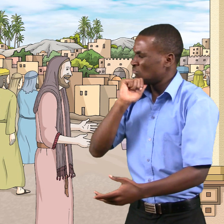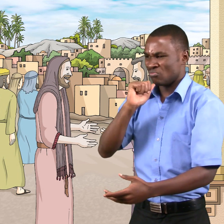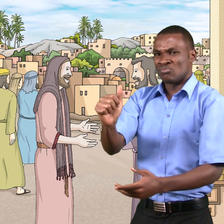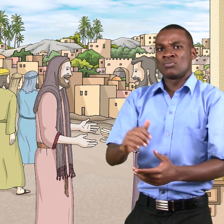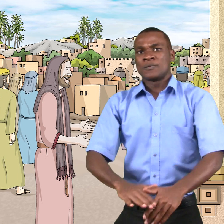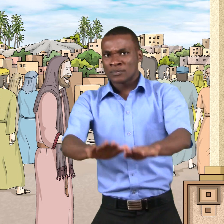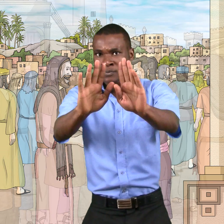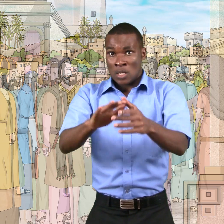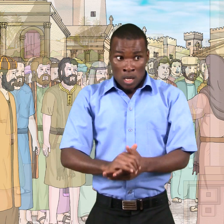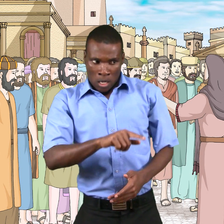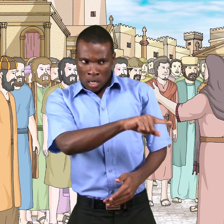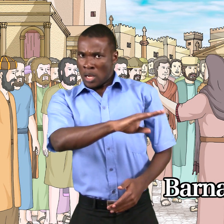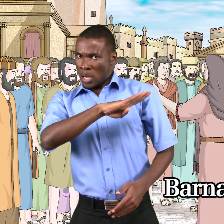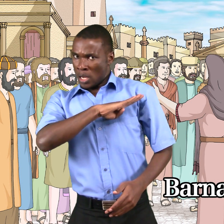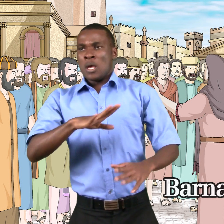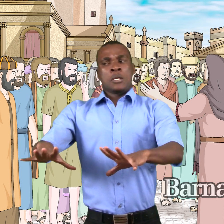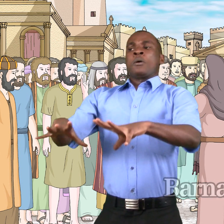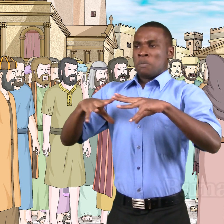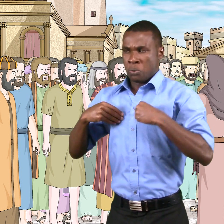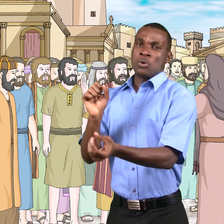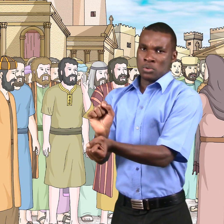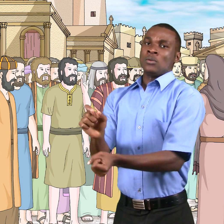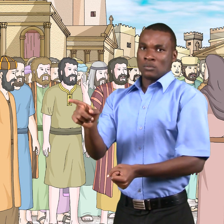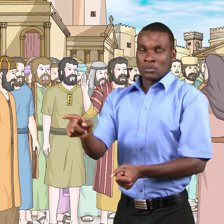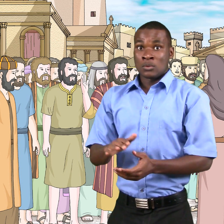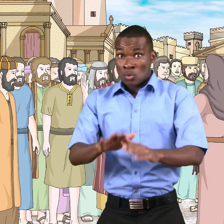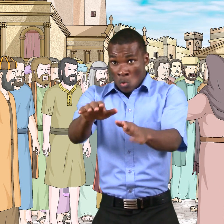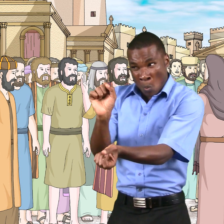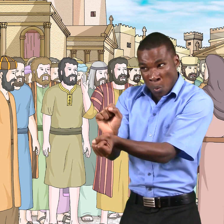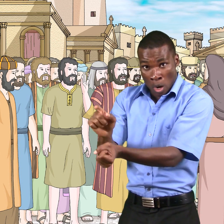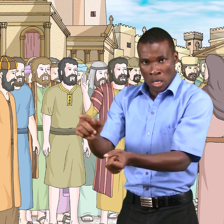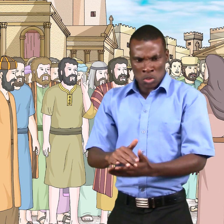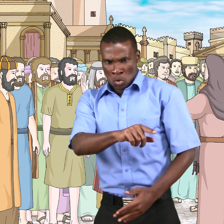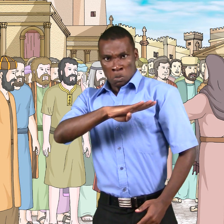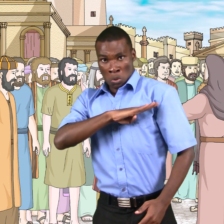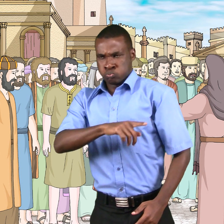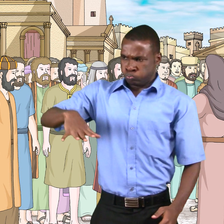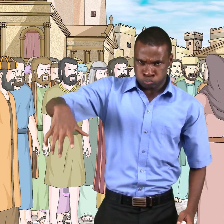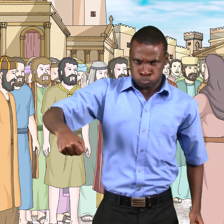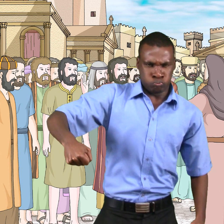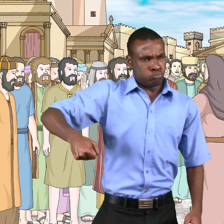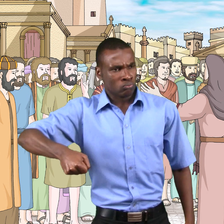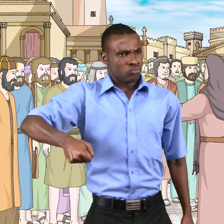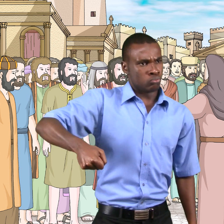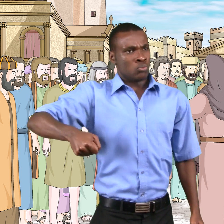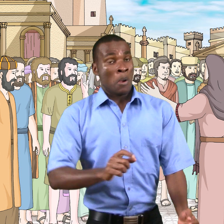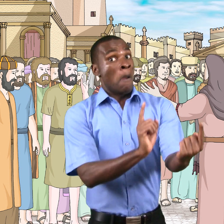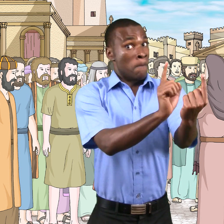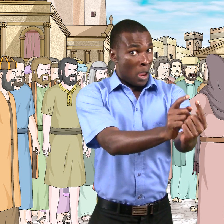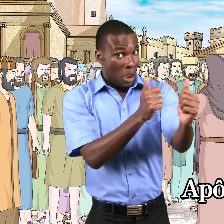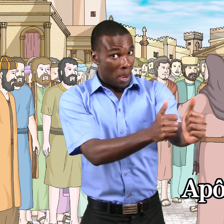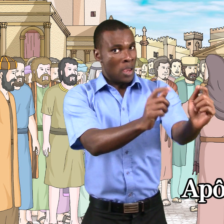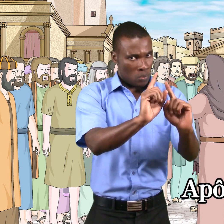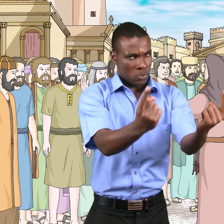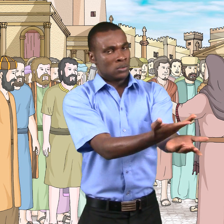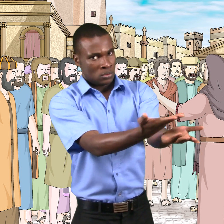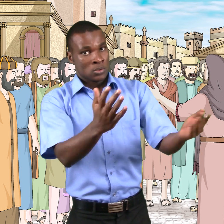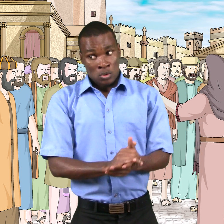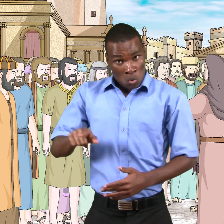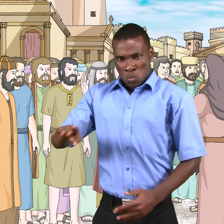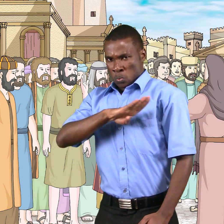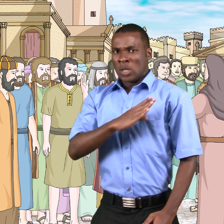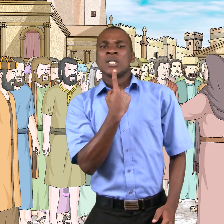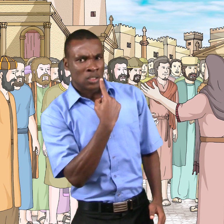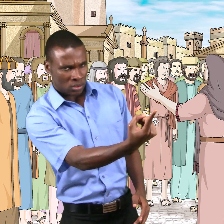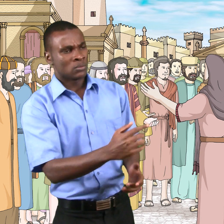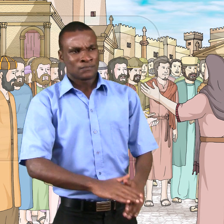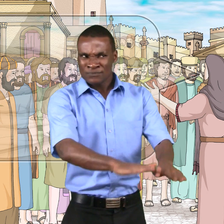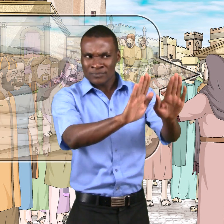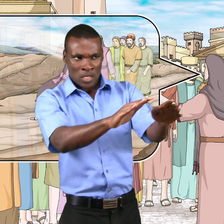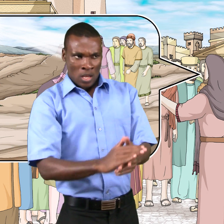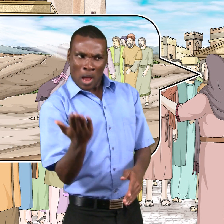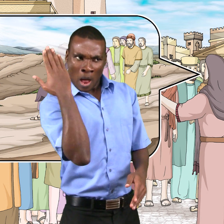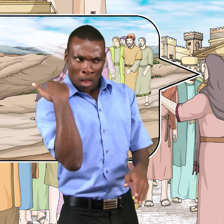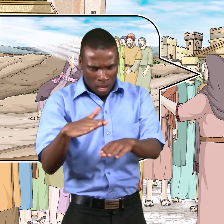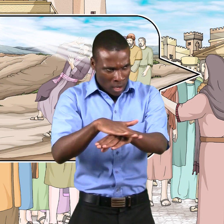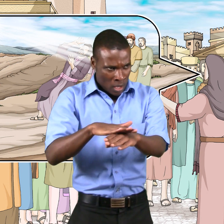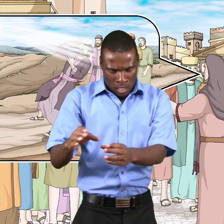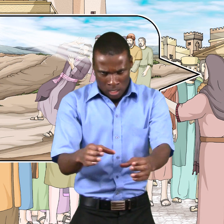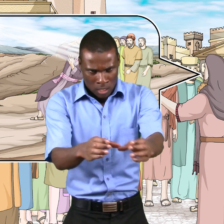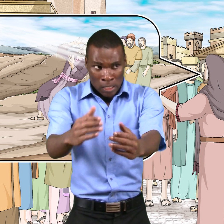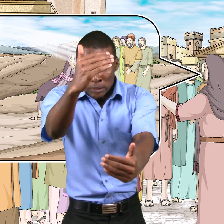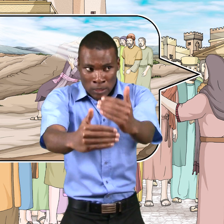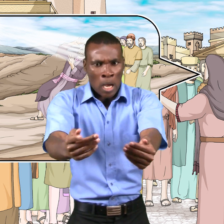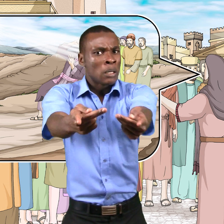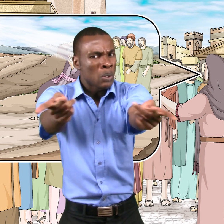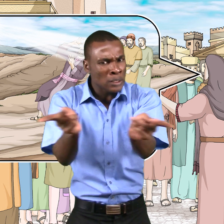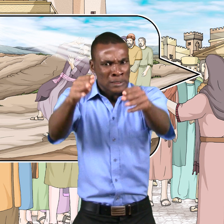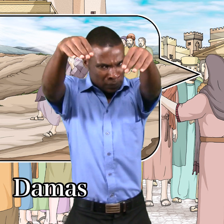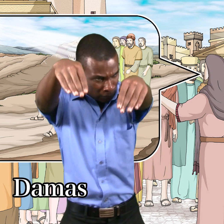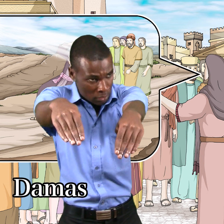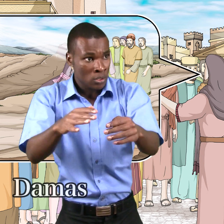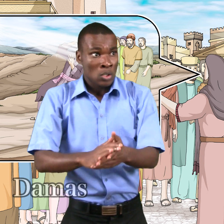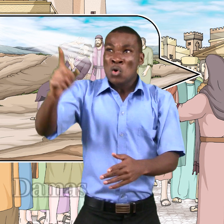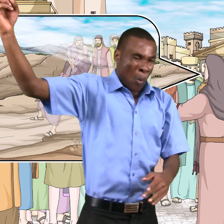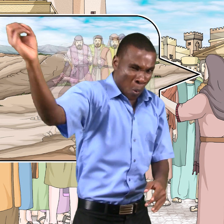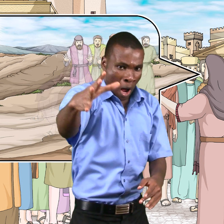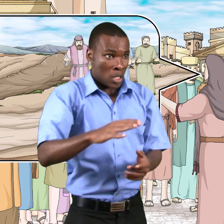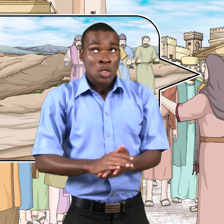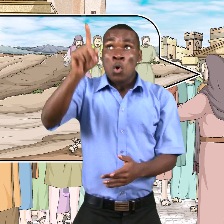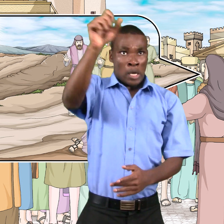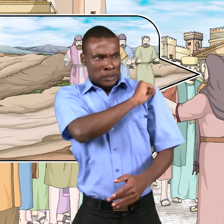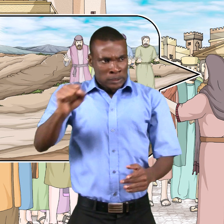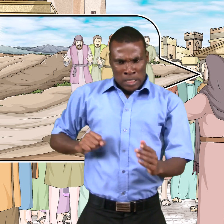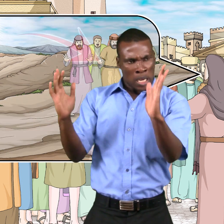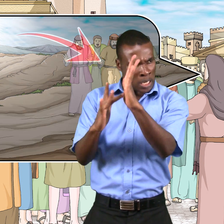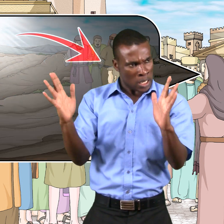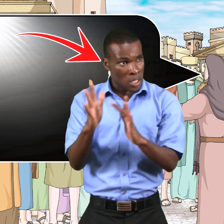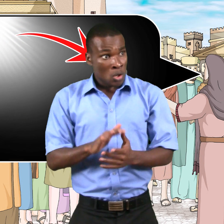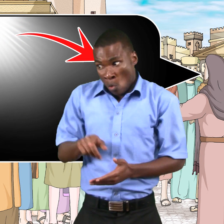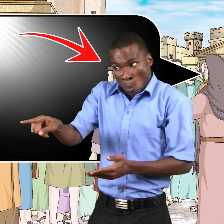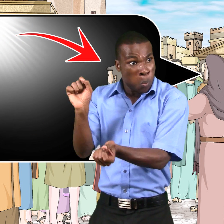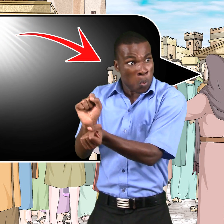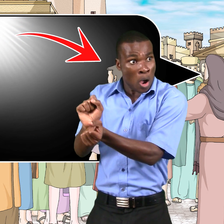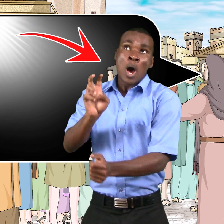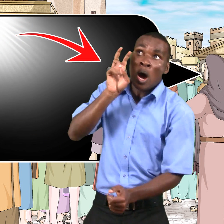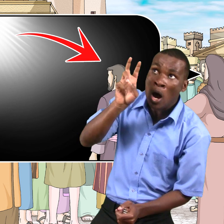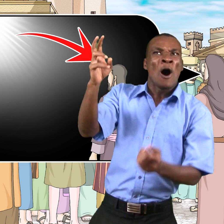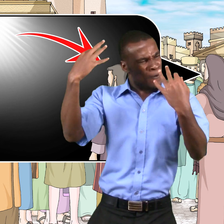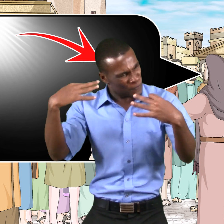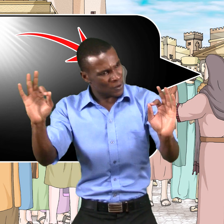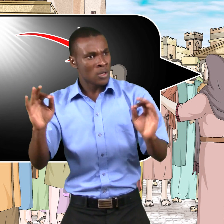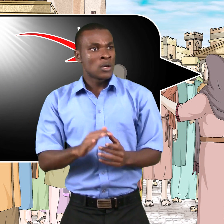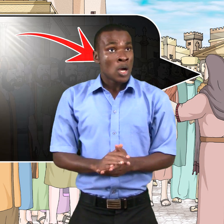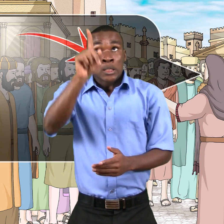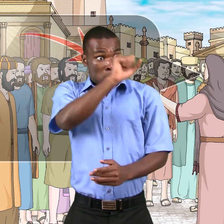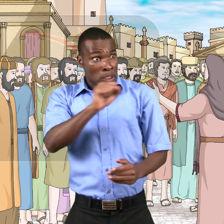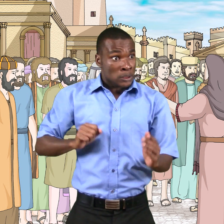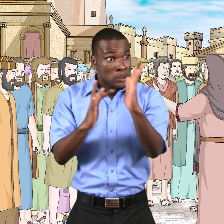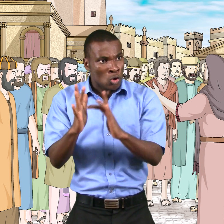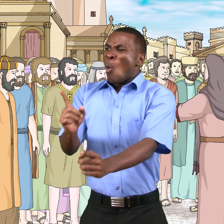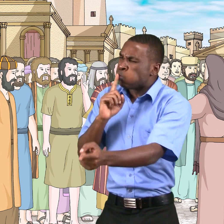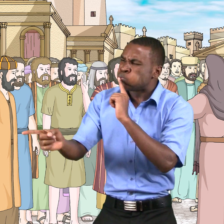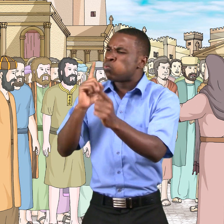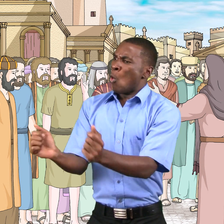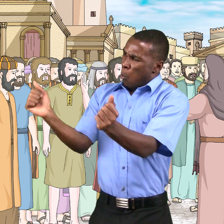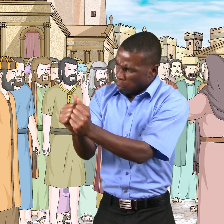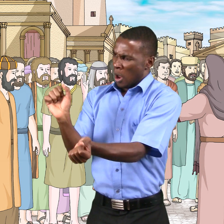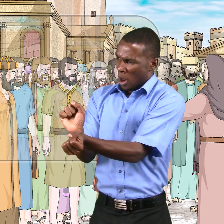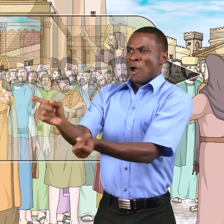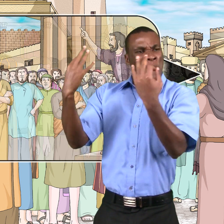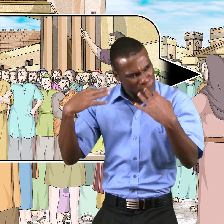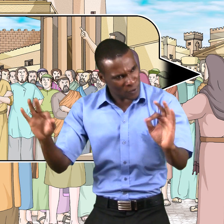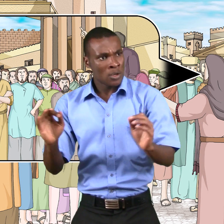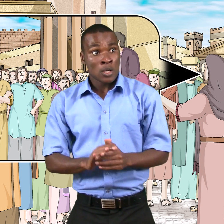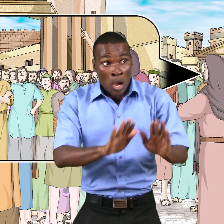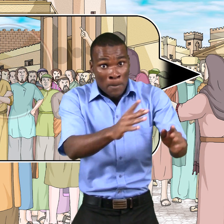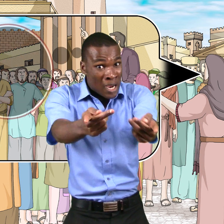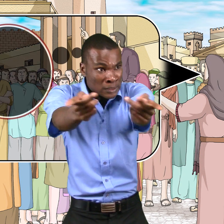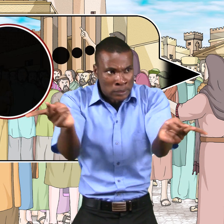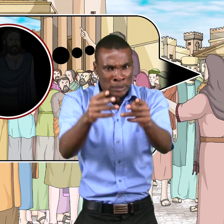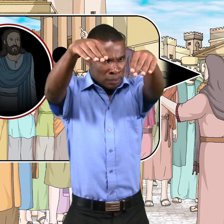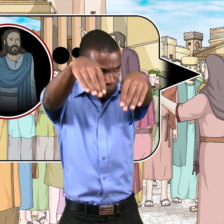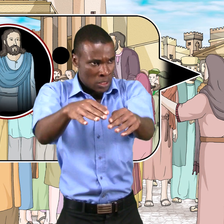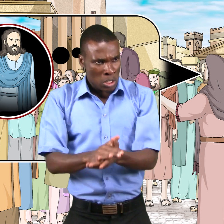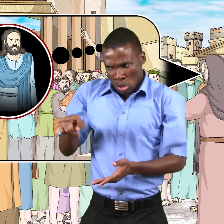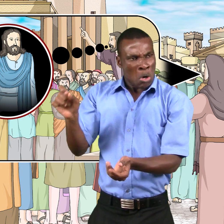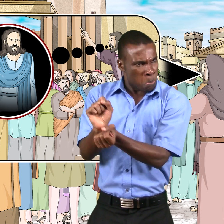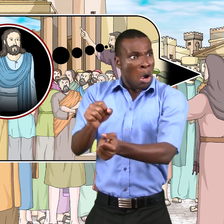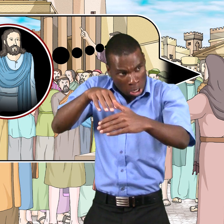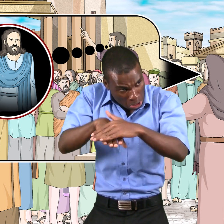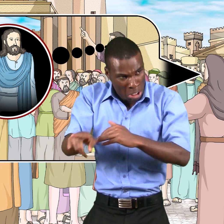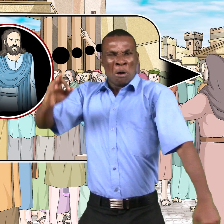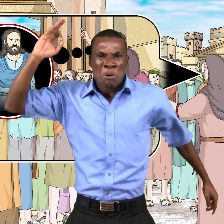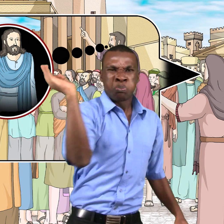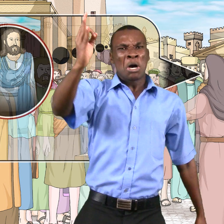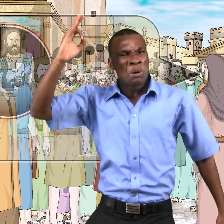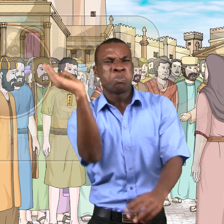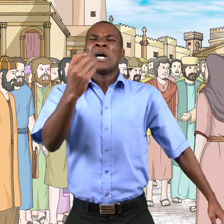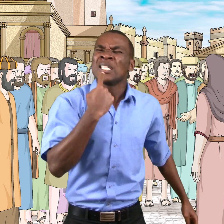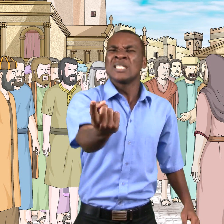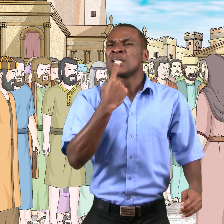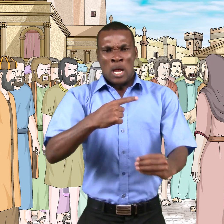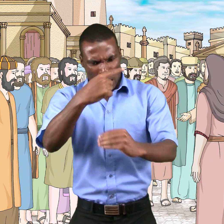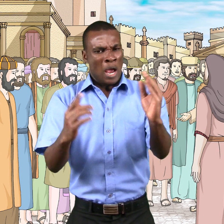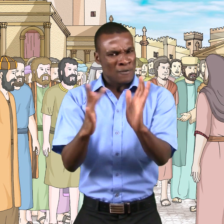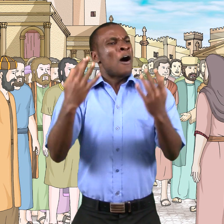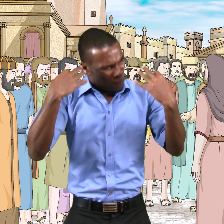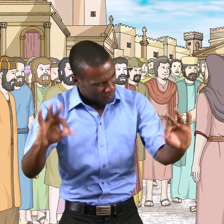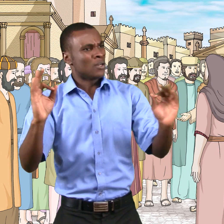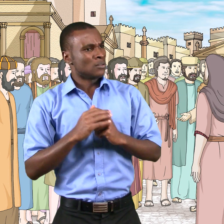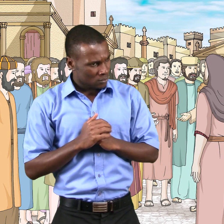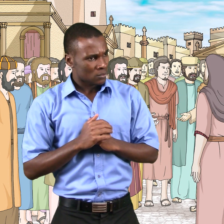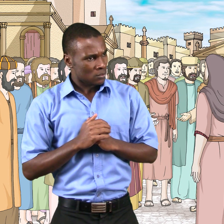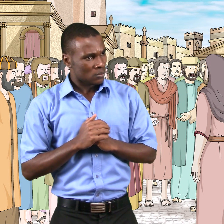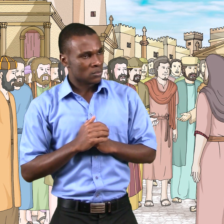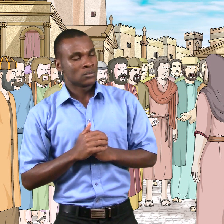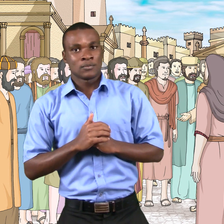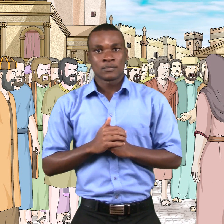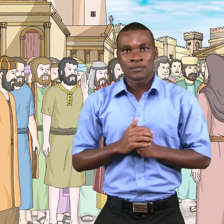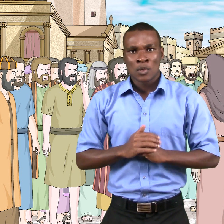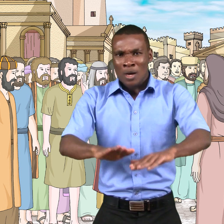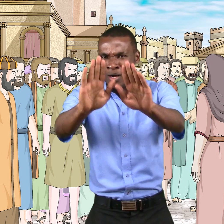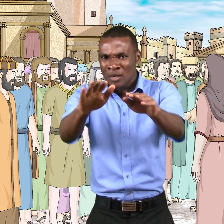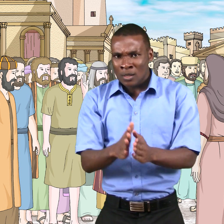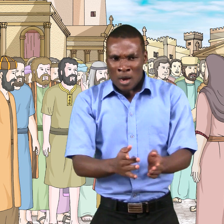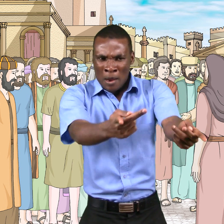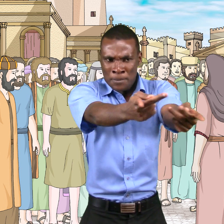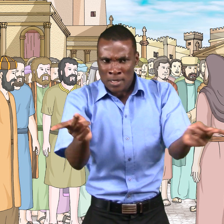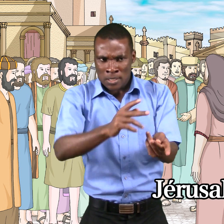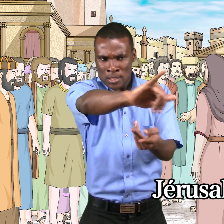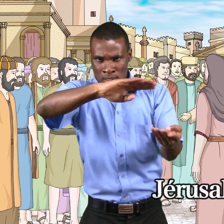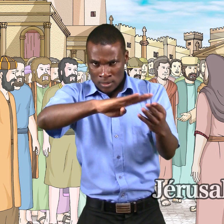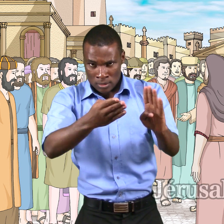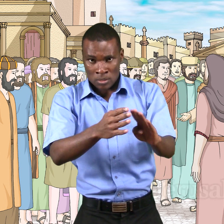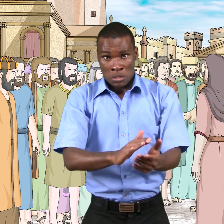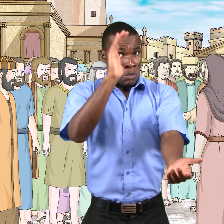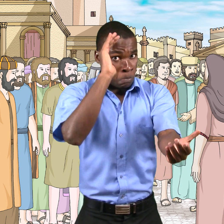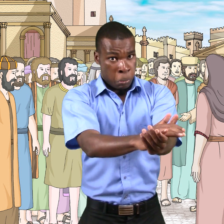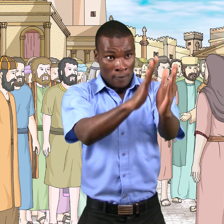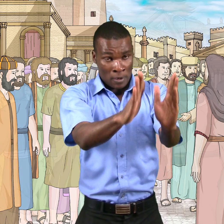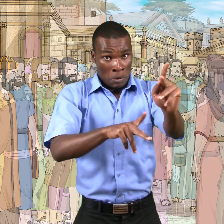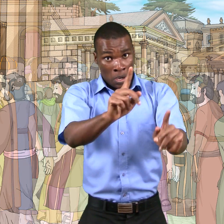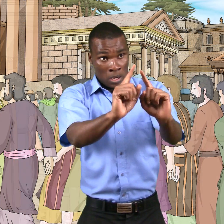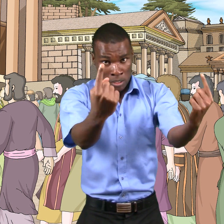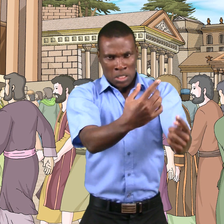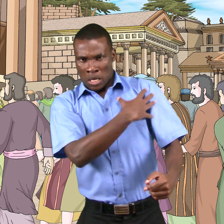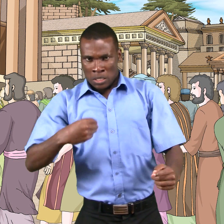Then Barnabas brought him to the apostles and described how Saul had seen the Lord, who spoke to him on the road to Damascus, and how Saul had spoken boldly in that city in the name of Jesus.